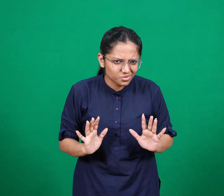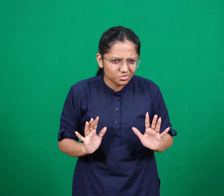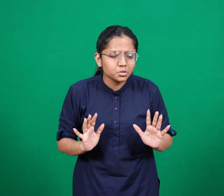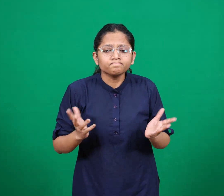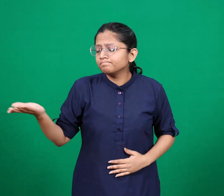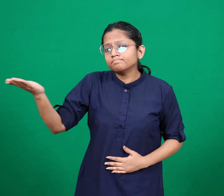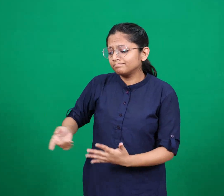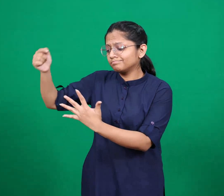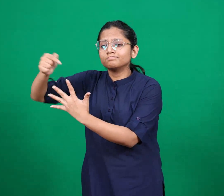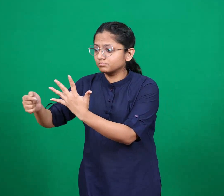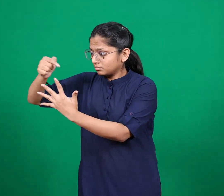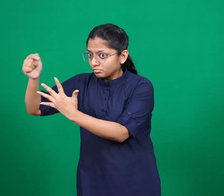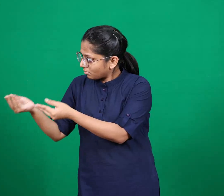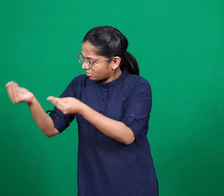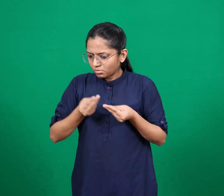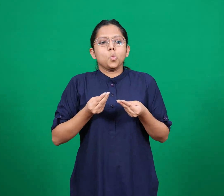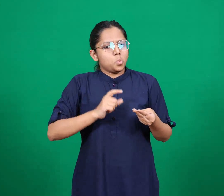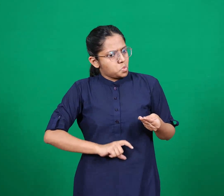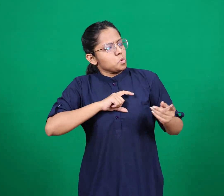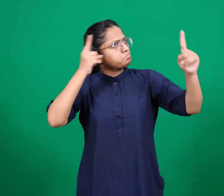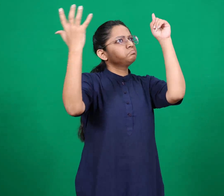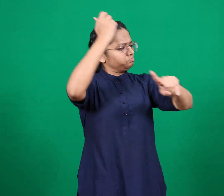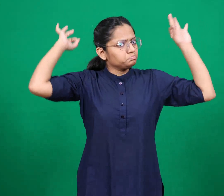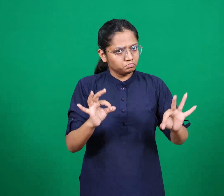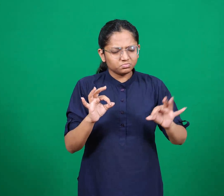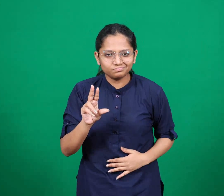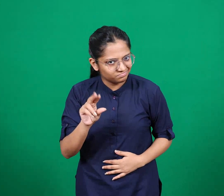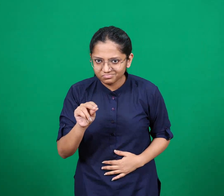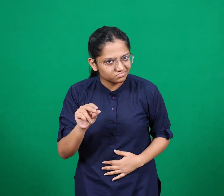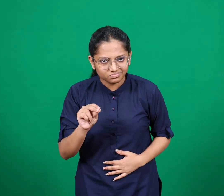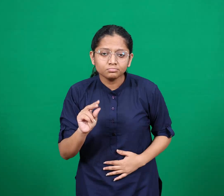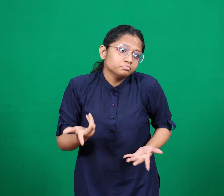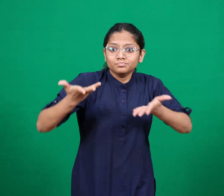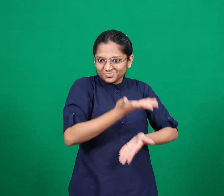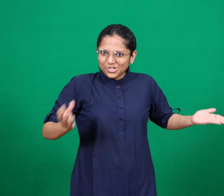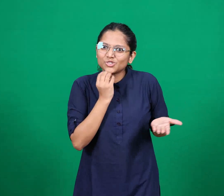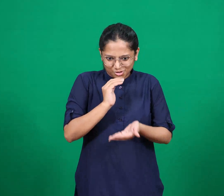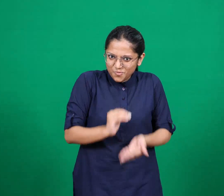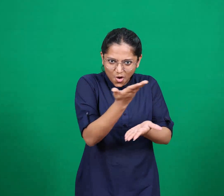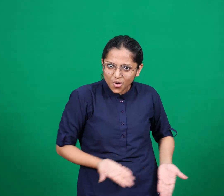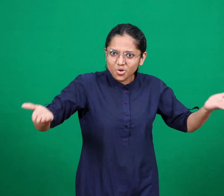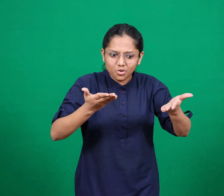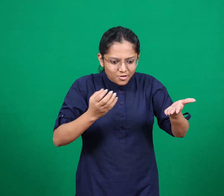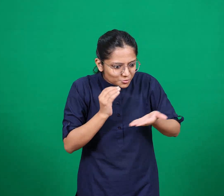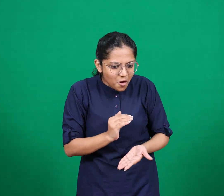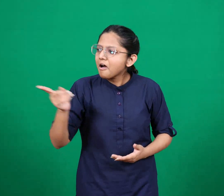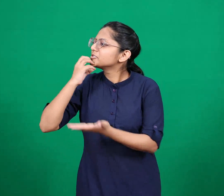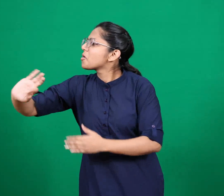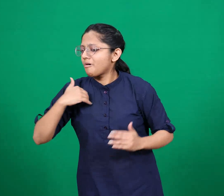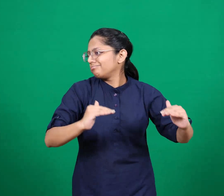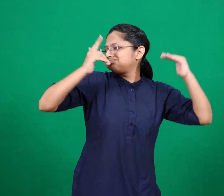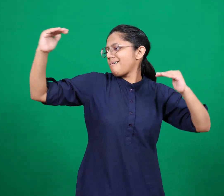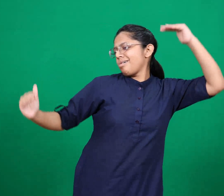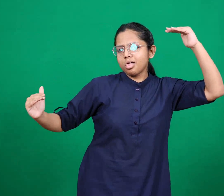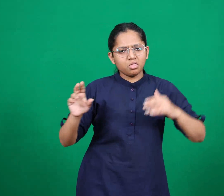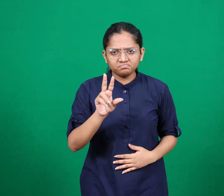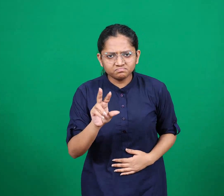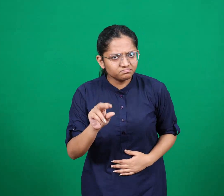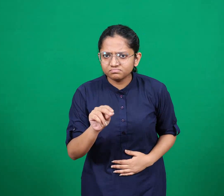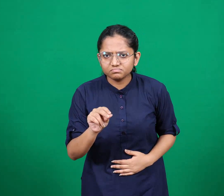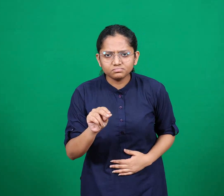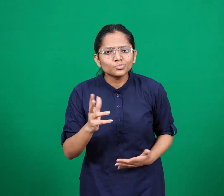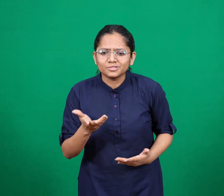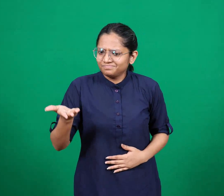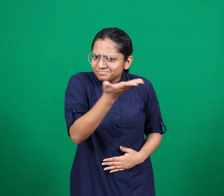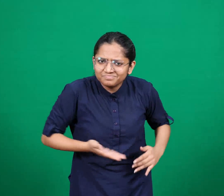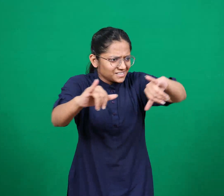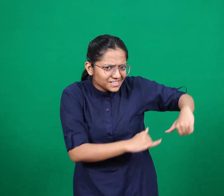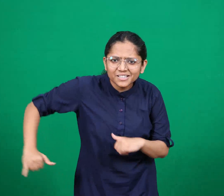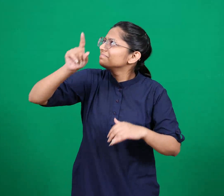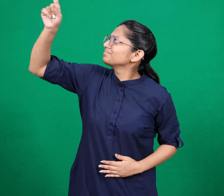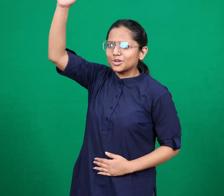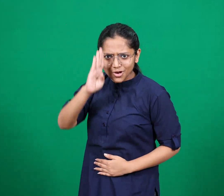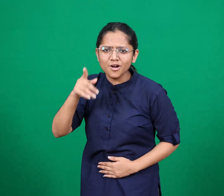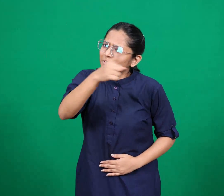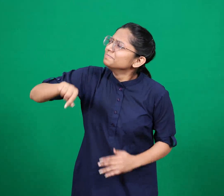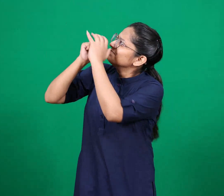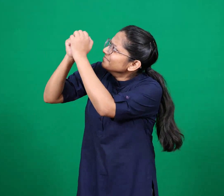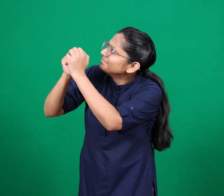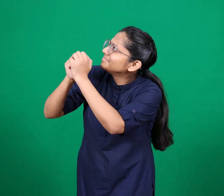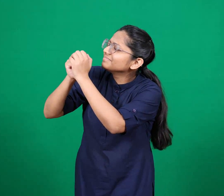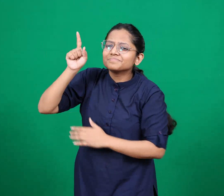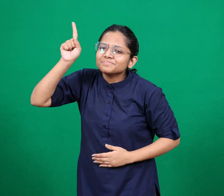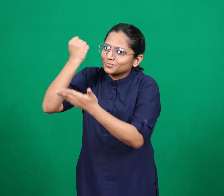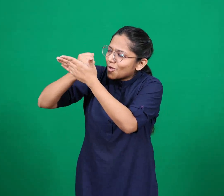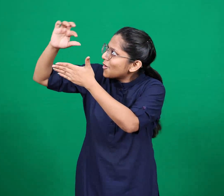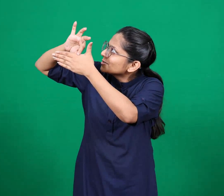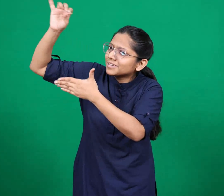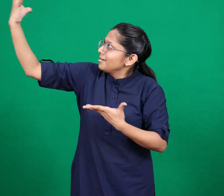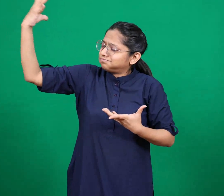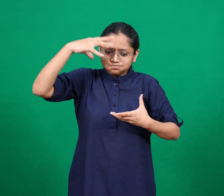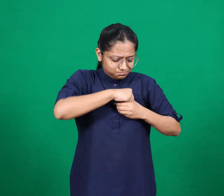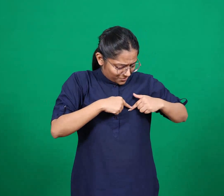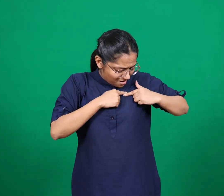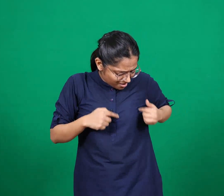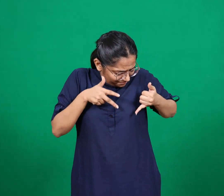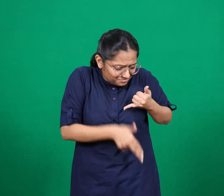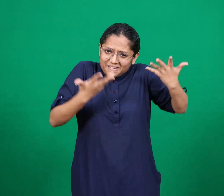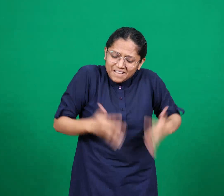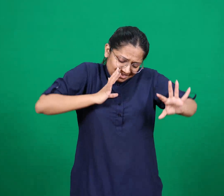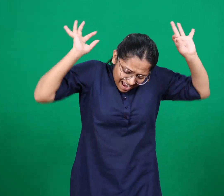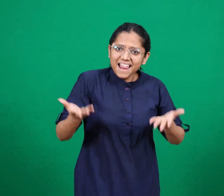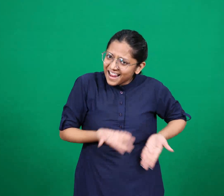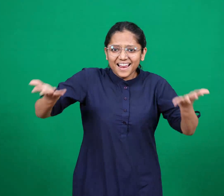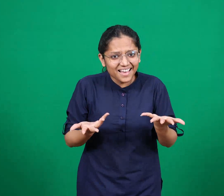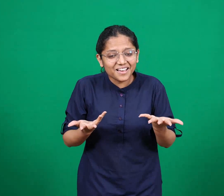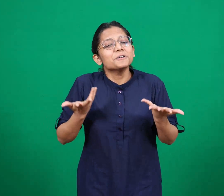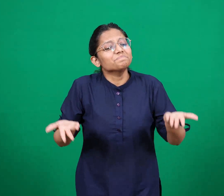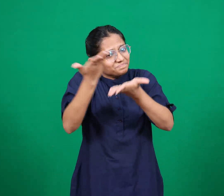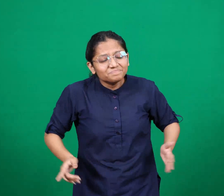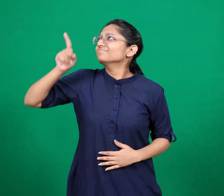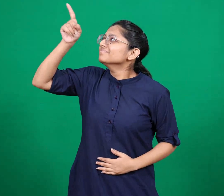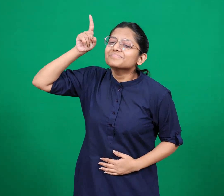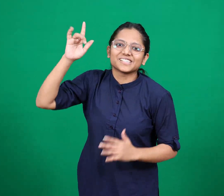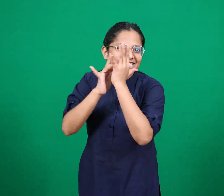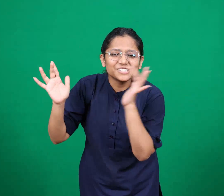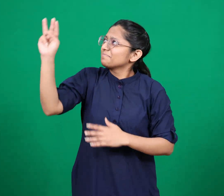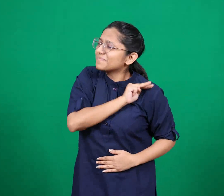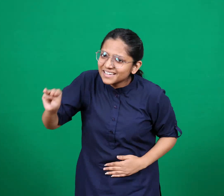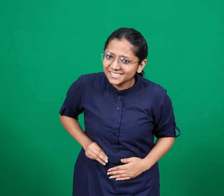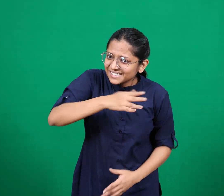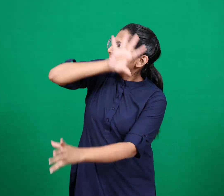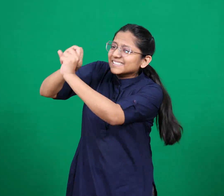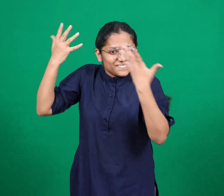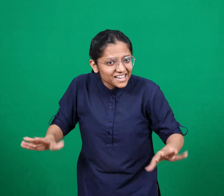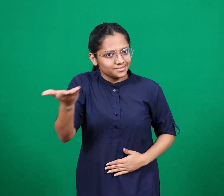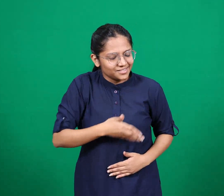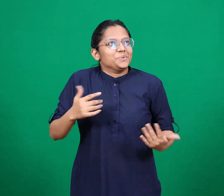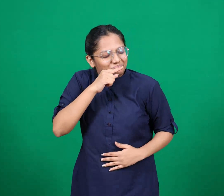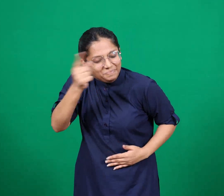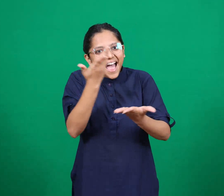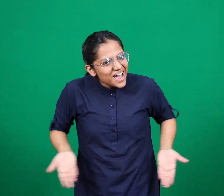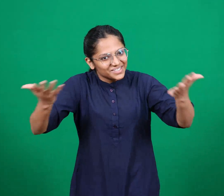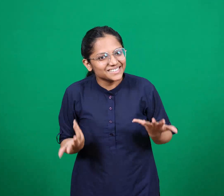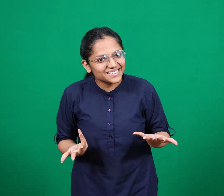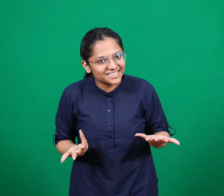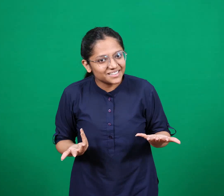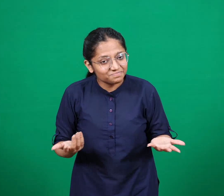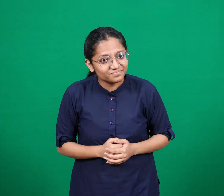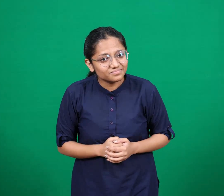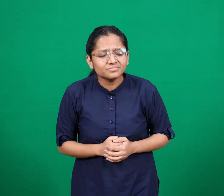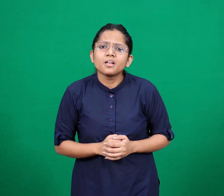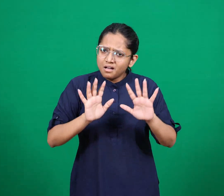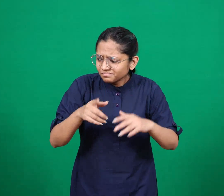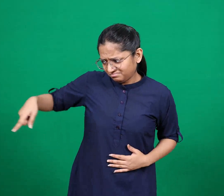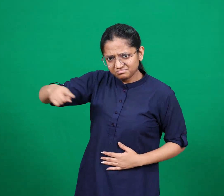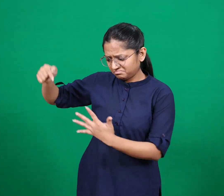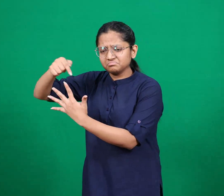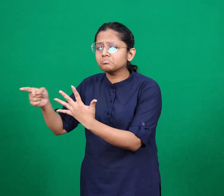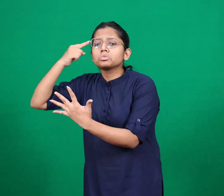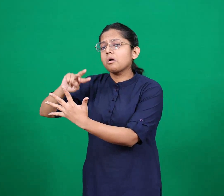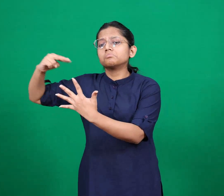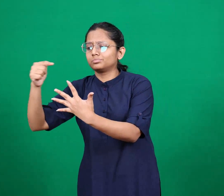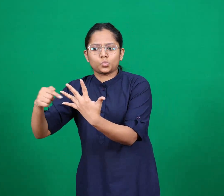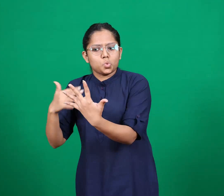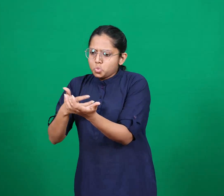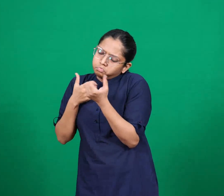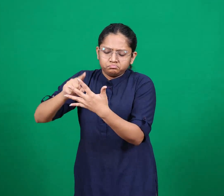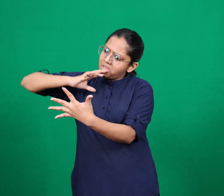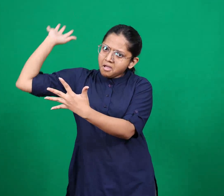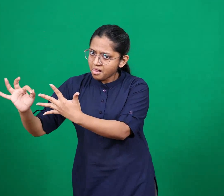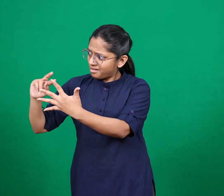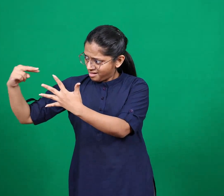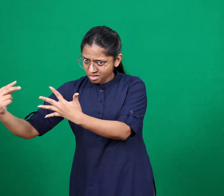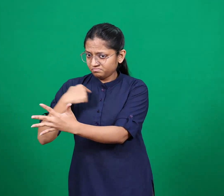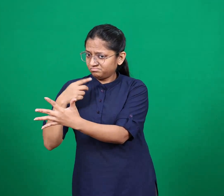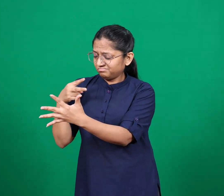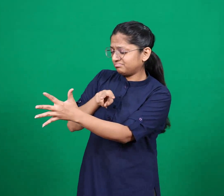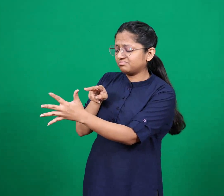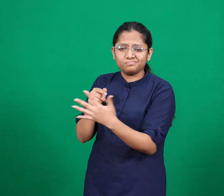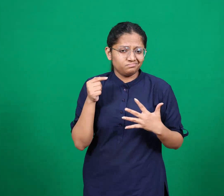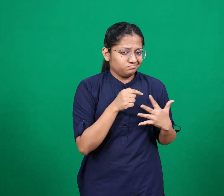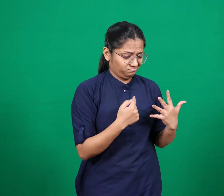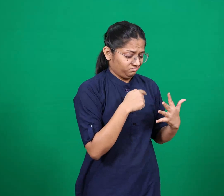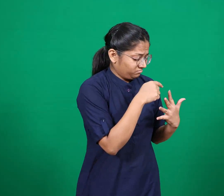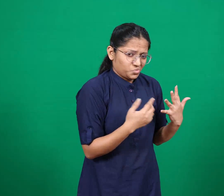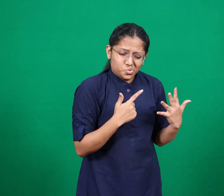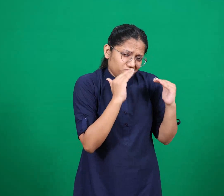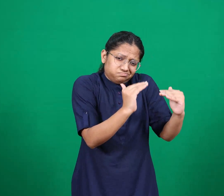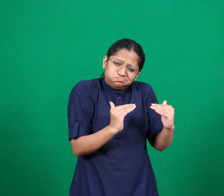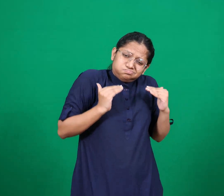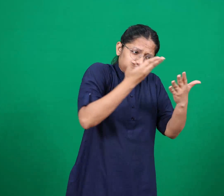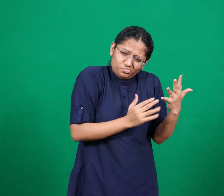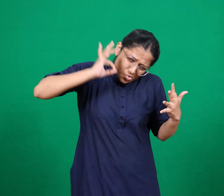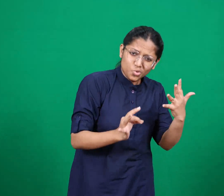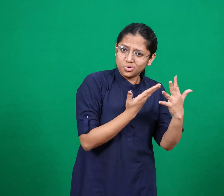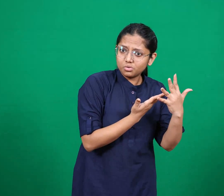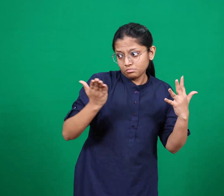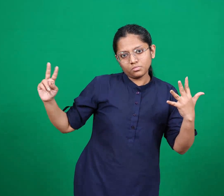For it is we who are the circumcision, we who worship by the Spirit of God, who glory in Christ Jesus, and who put no confidence in the flesh- though I myself could have such confidence.